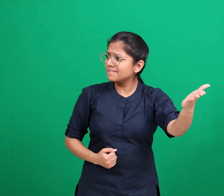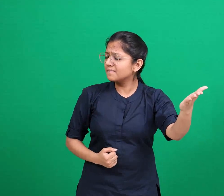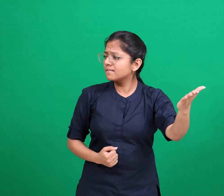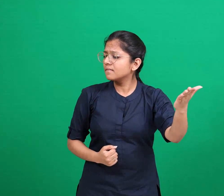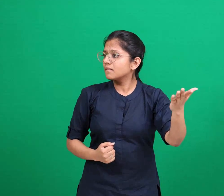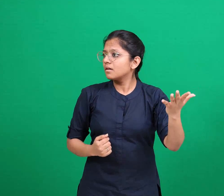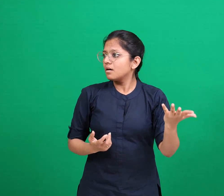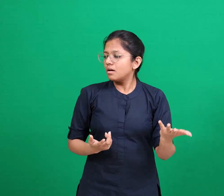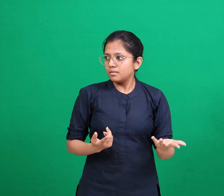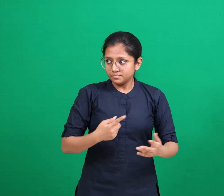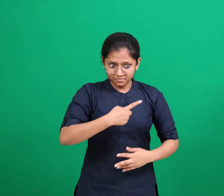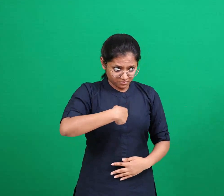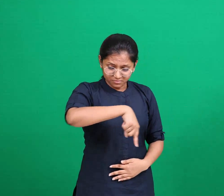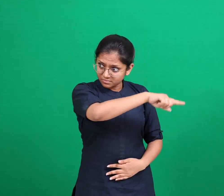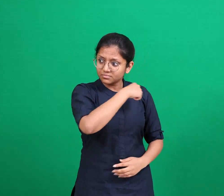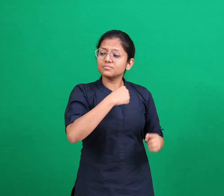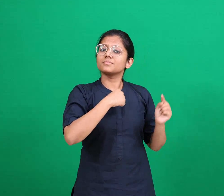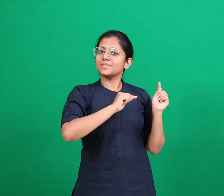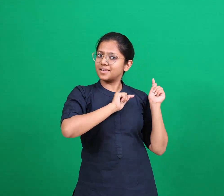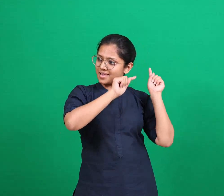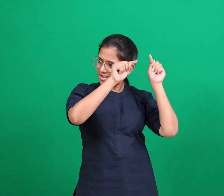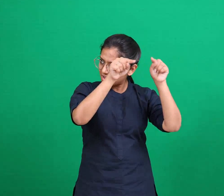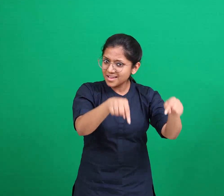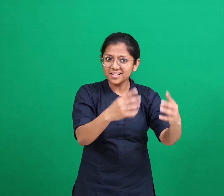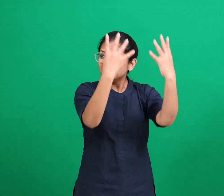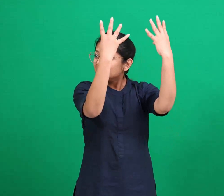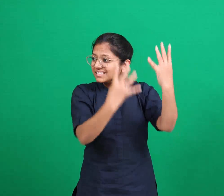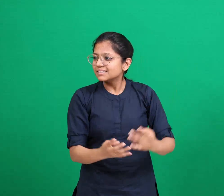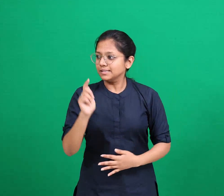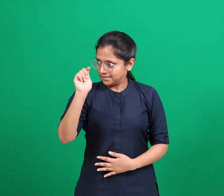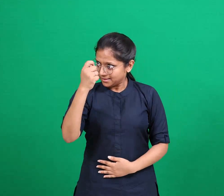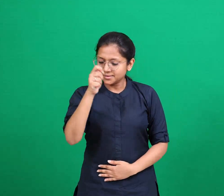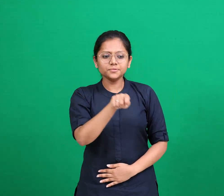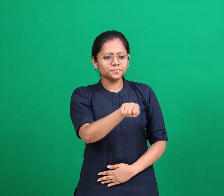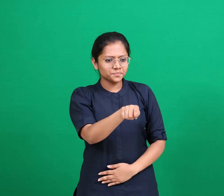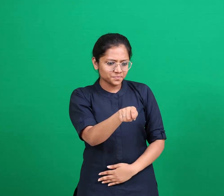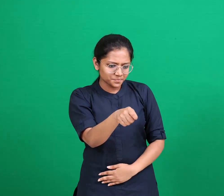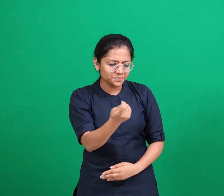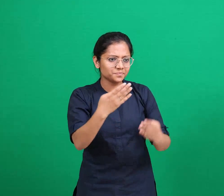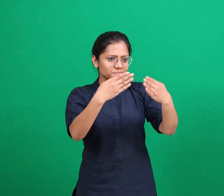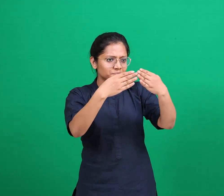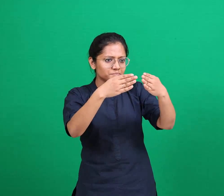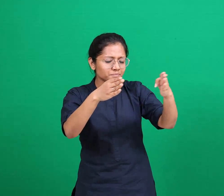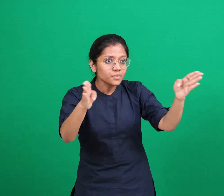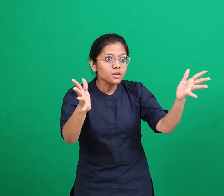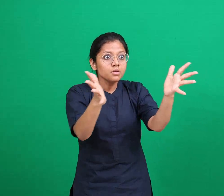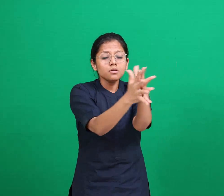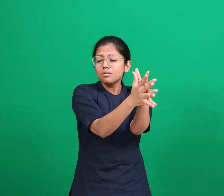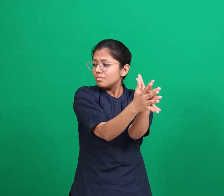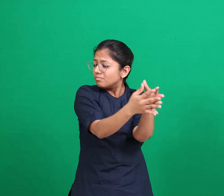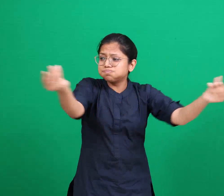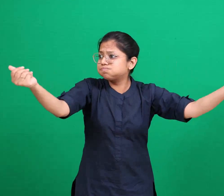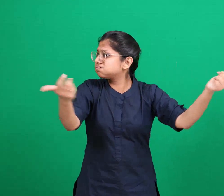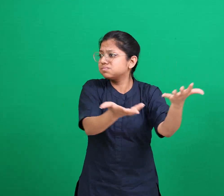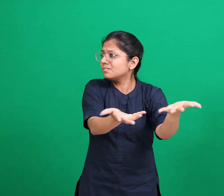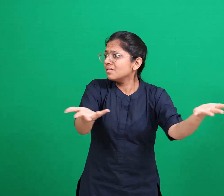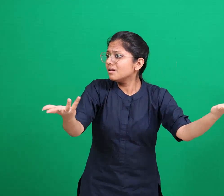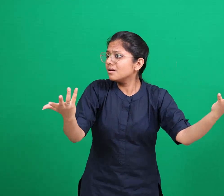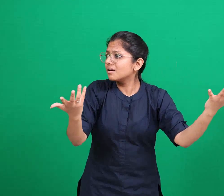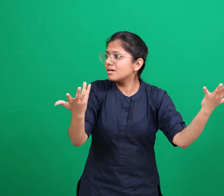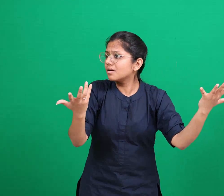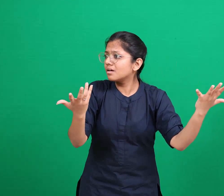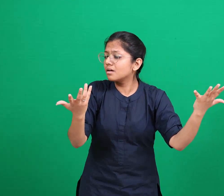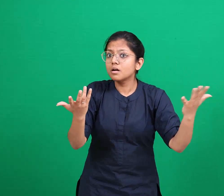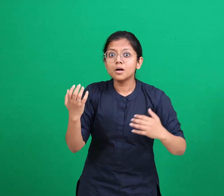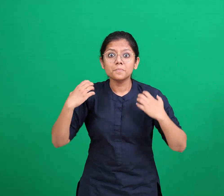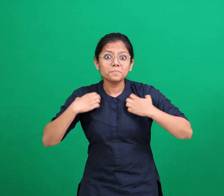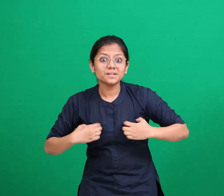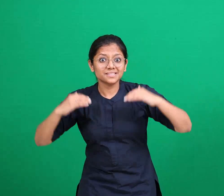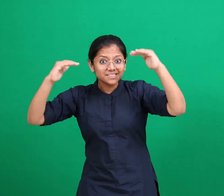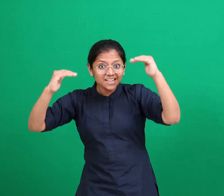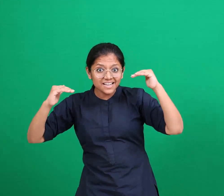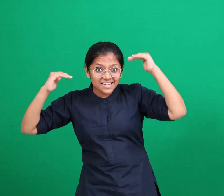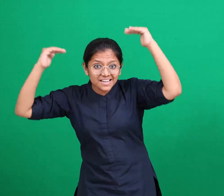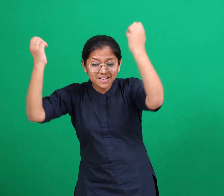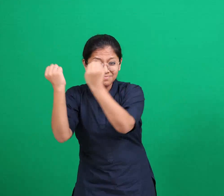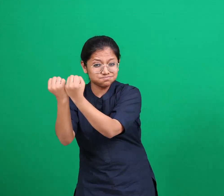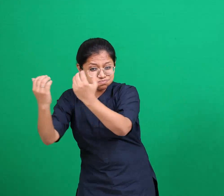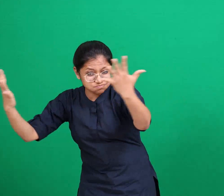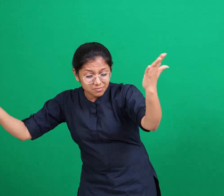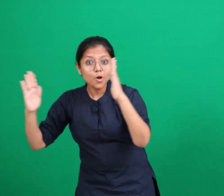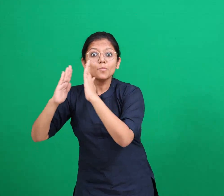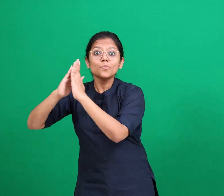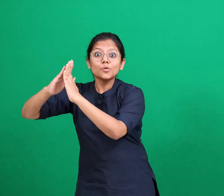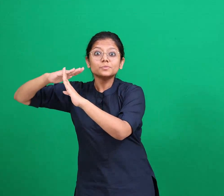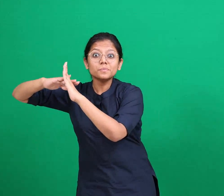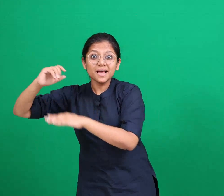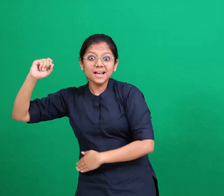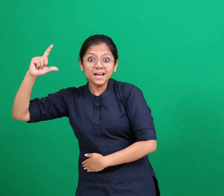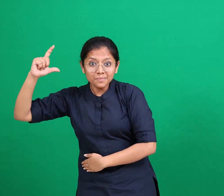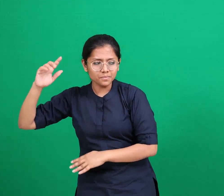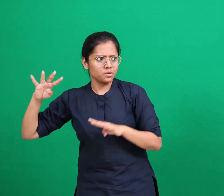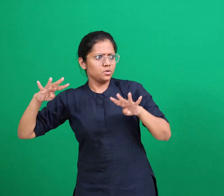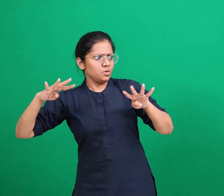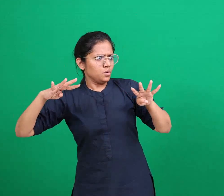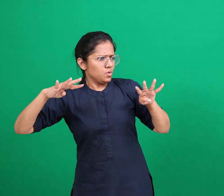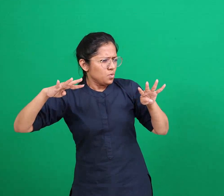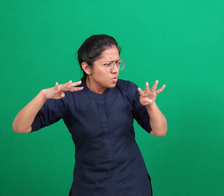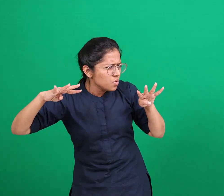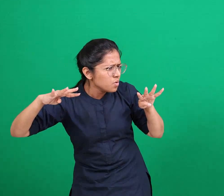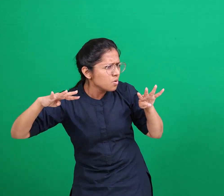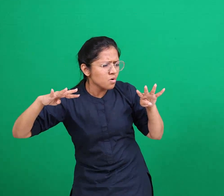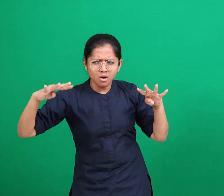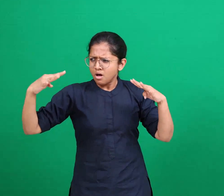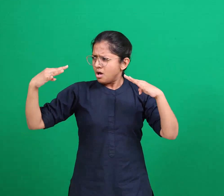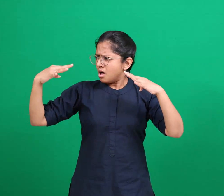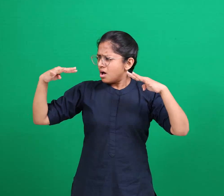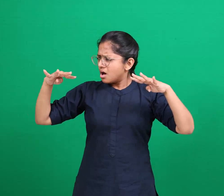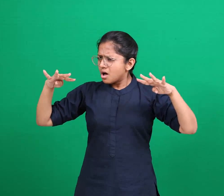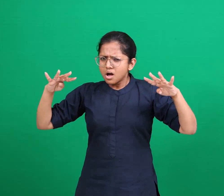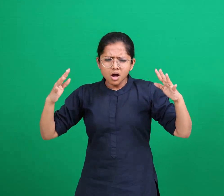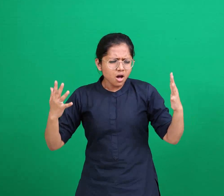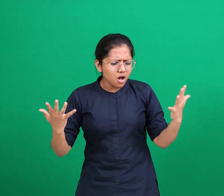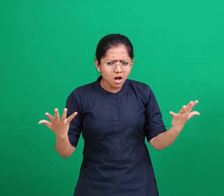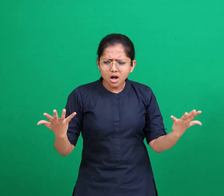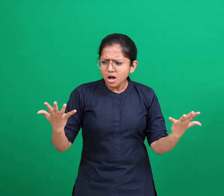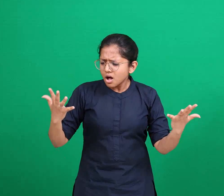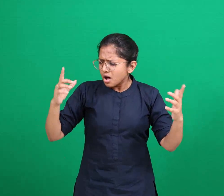but when we opened them, we found no one inside."